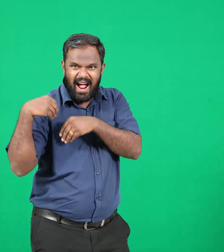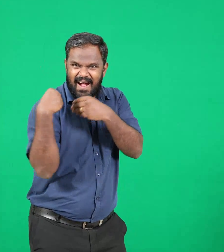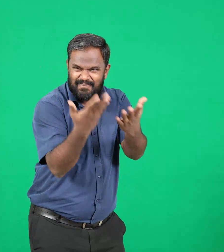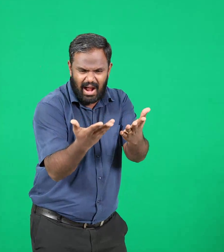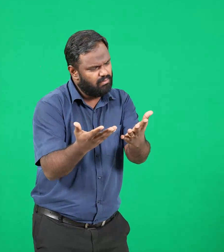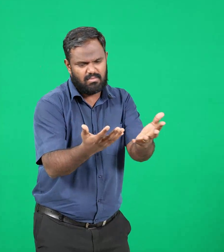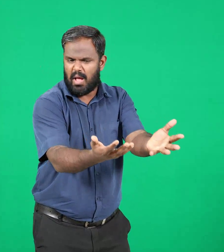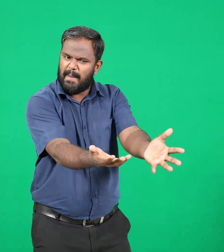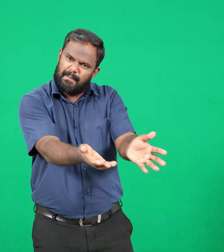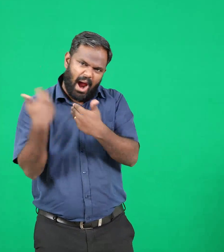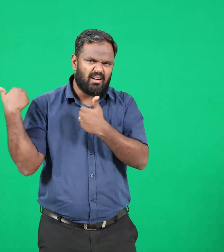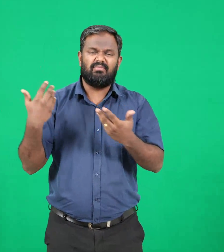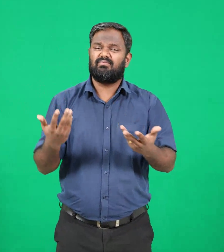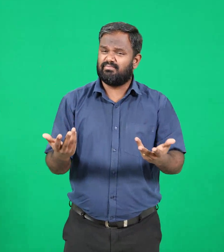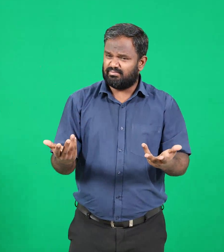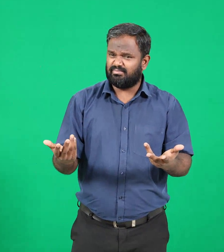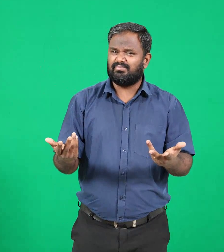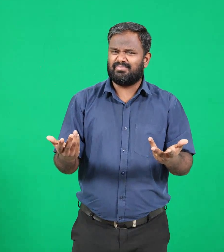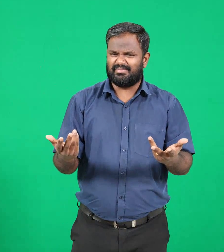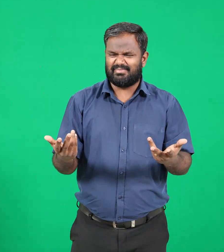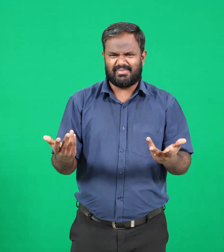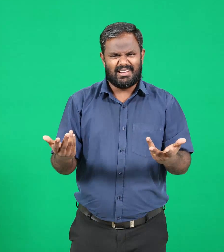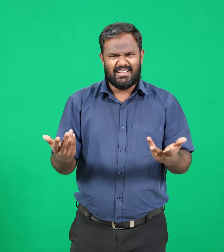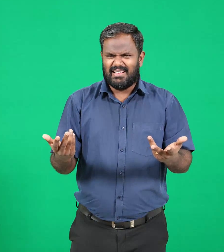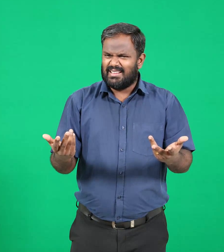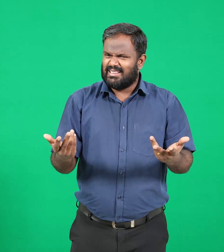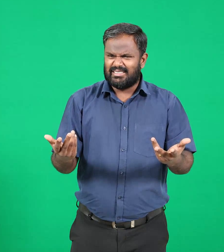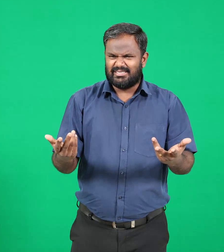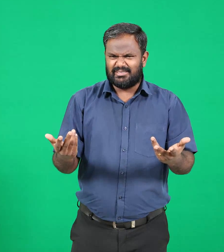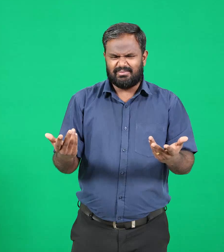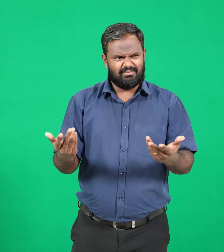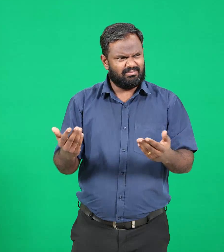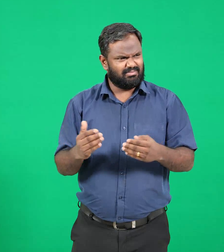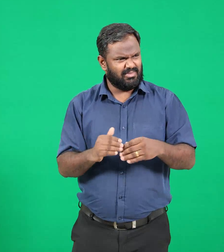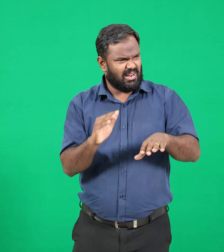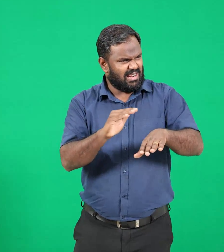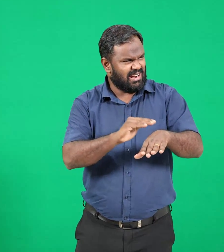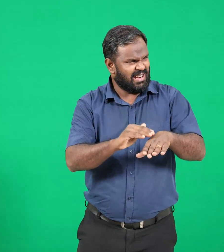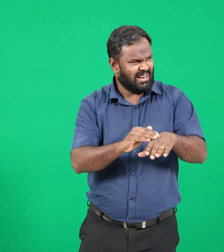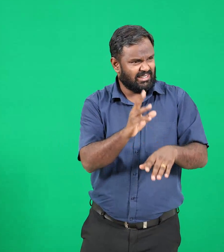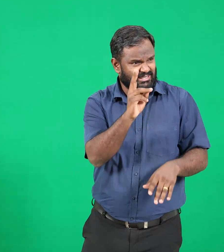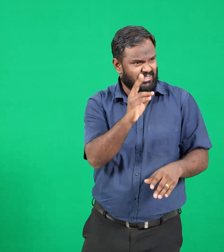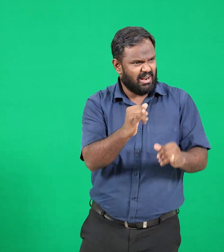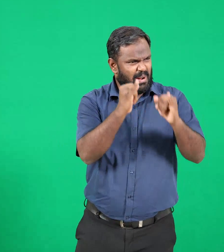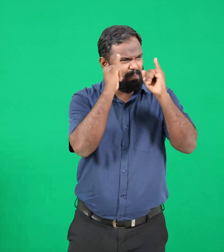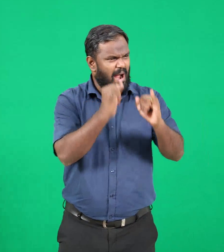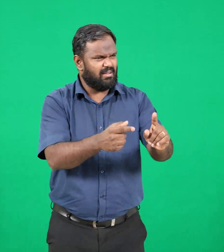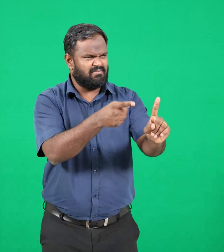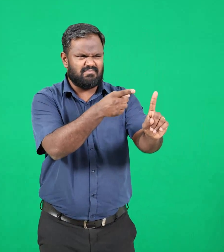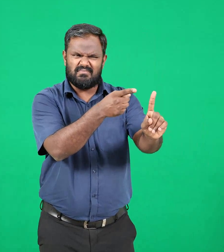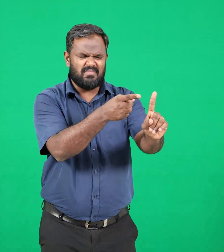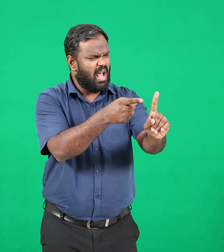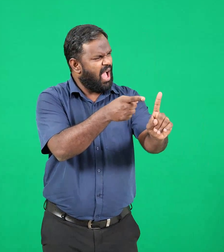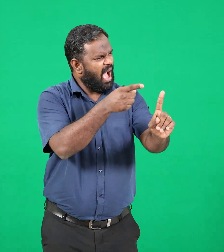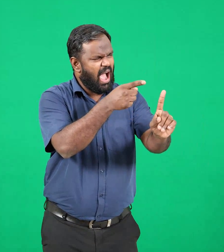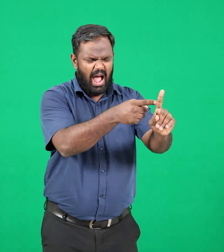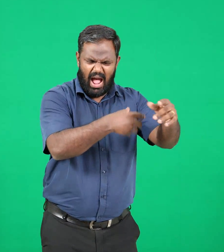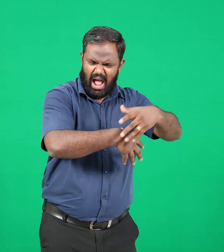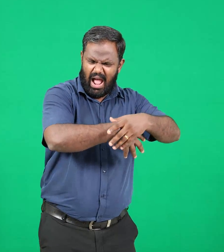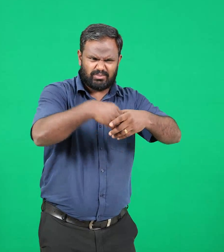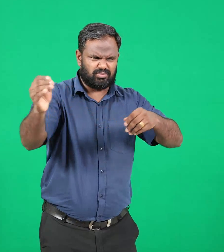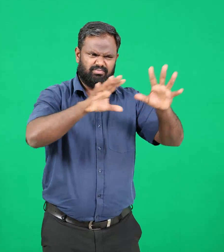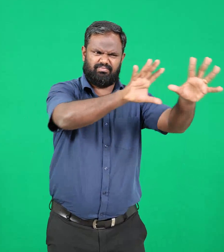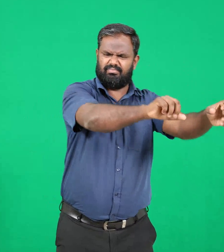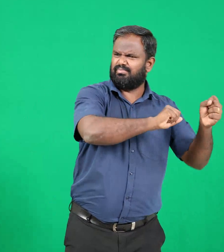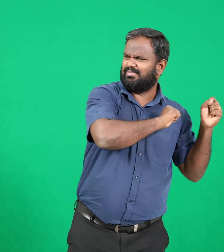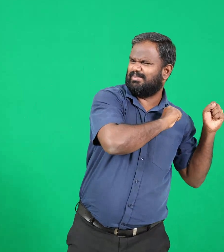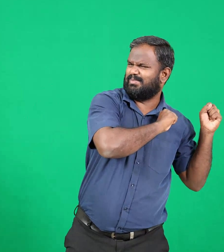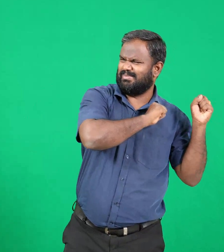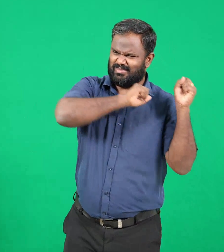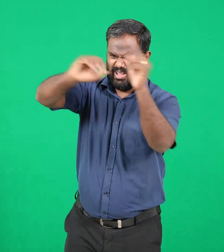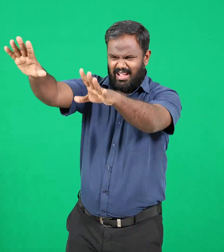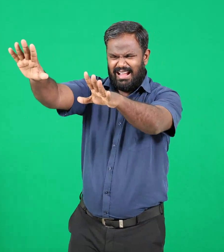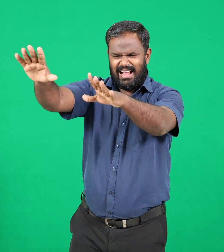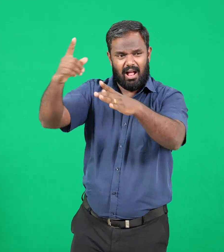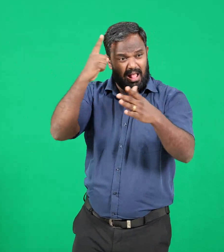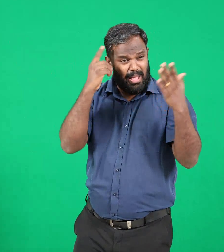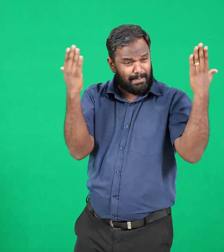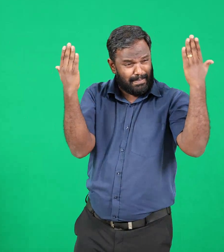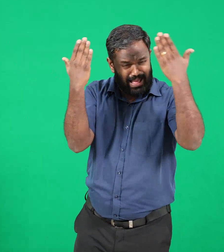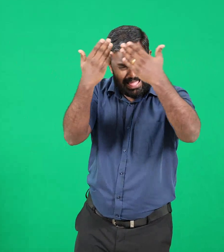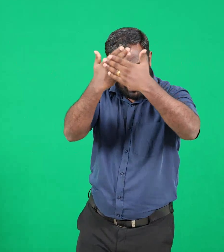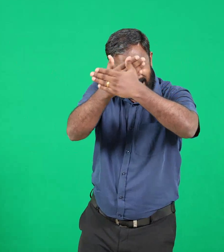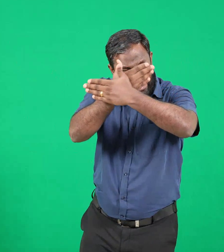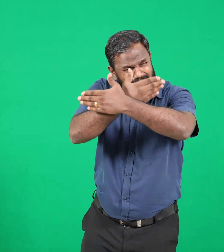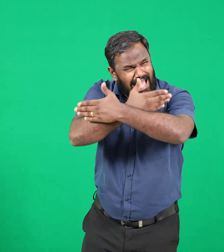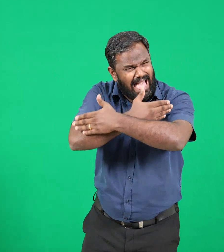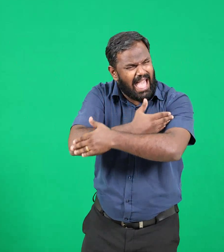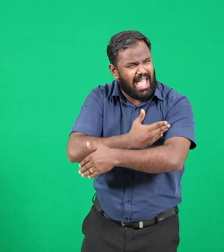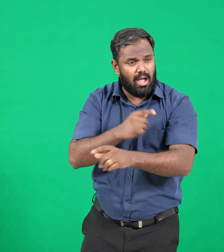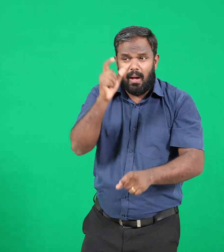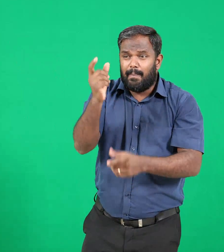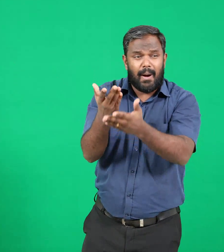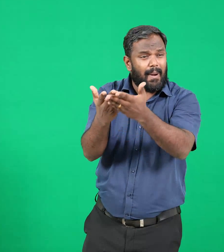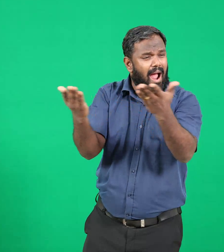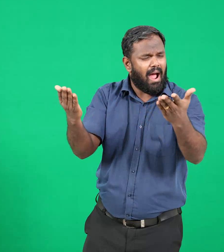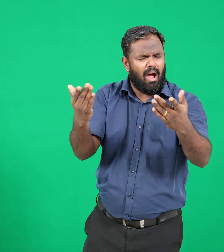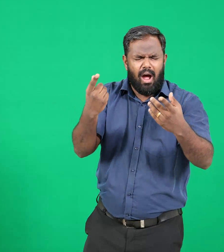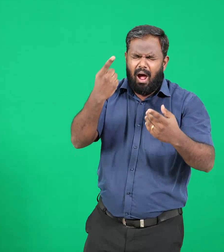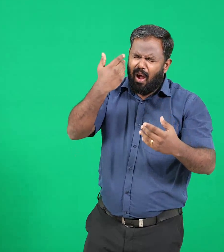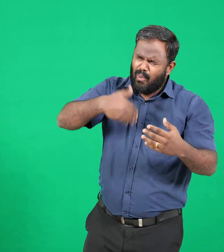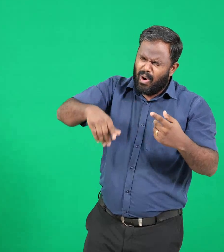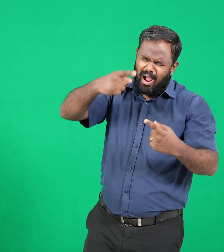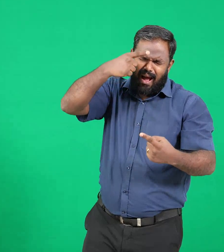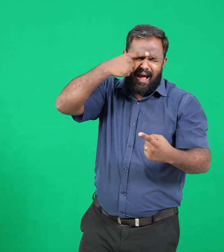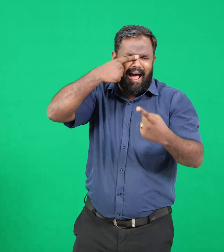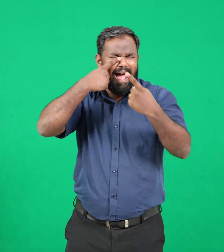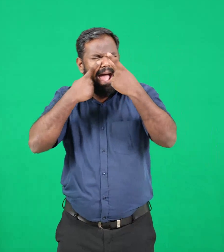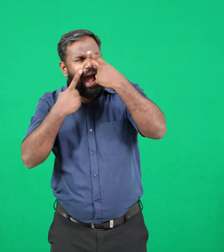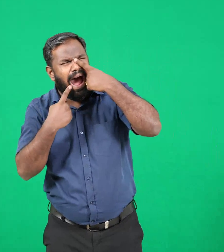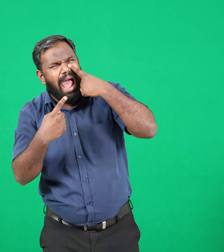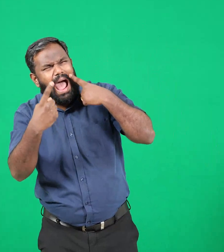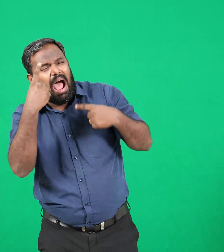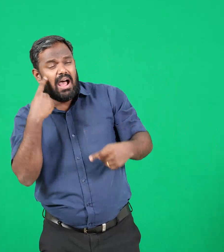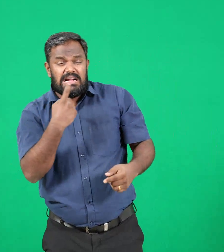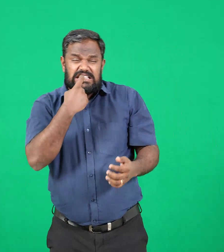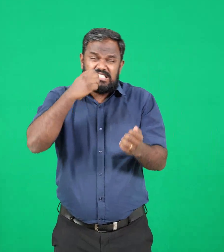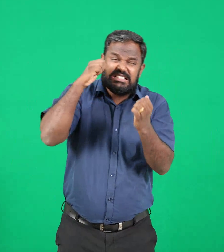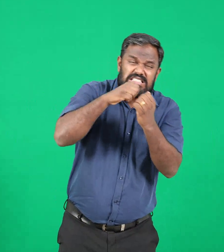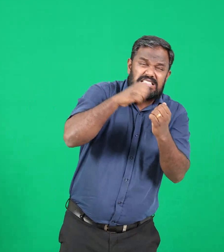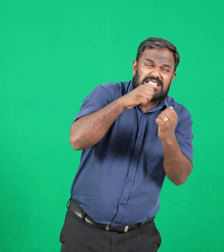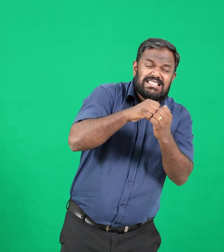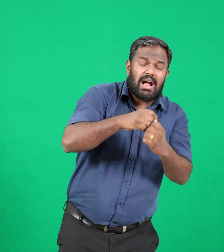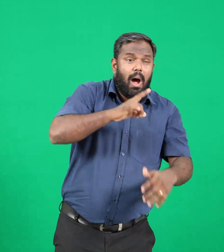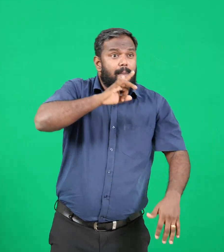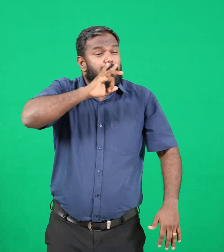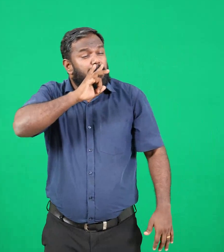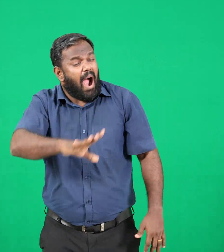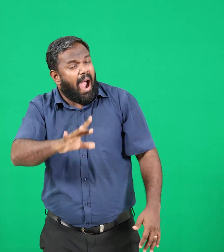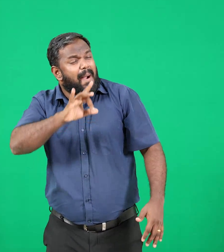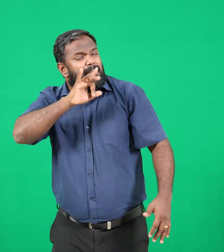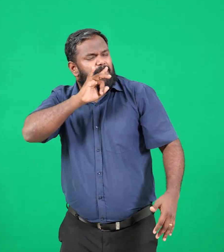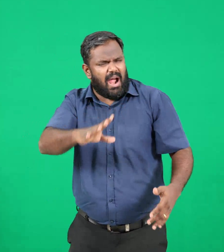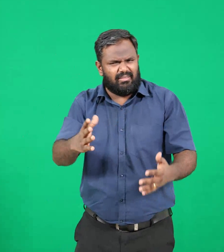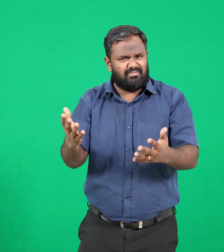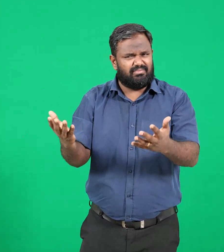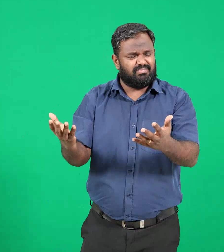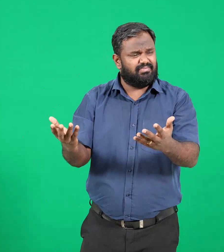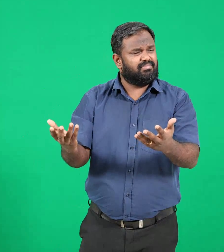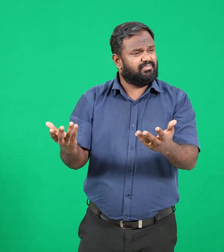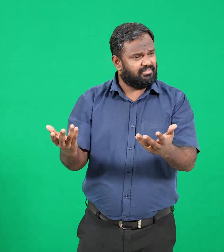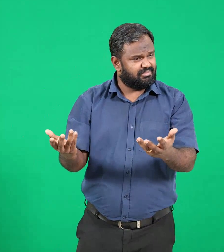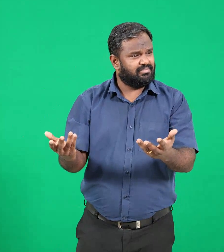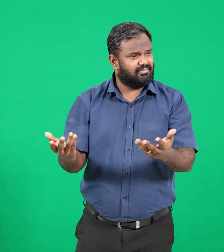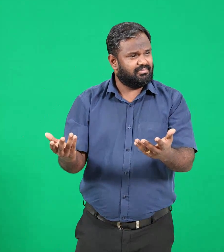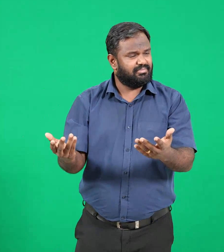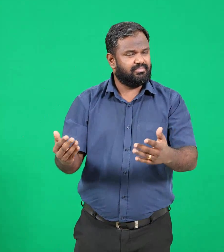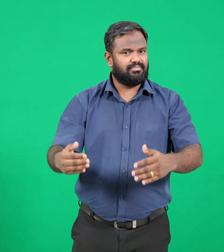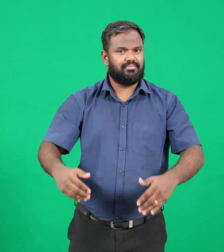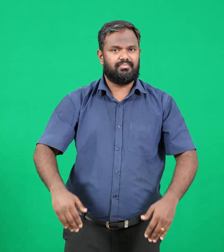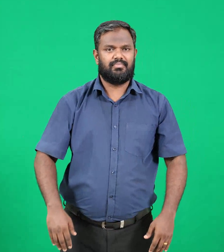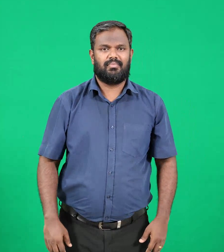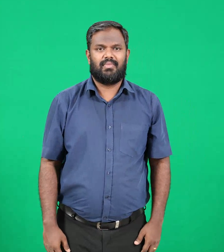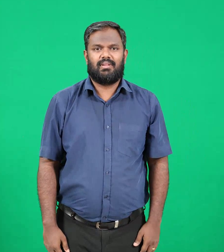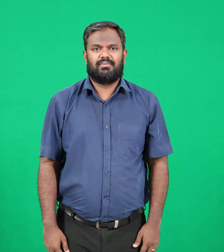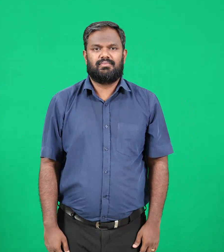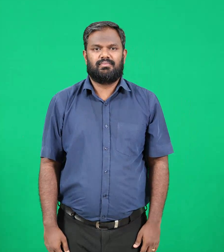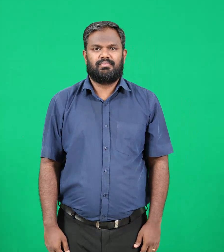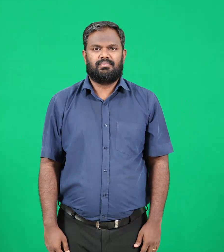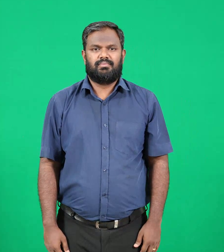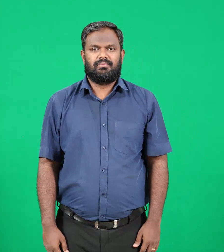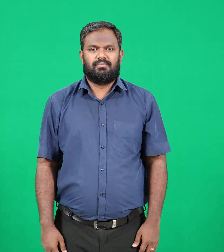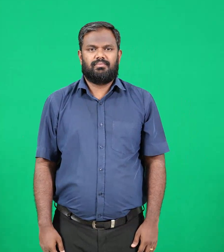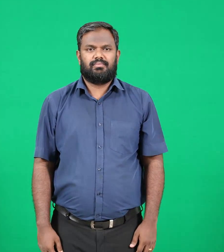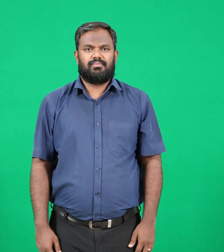And throw that worthless servant into the outer darkness, where there will be weeping and gnashing of teeth.'